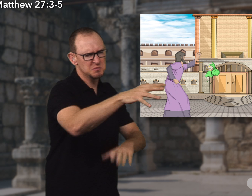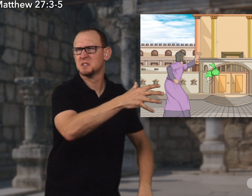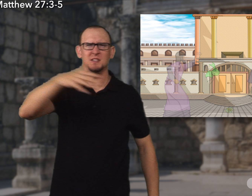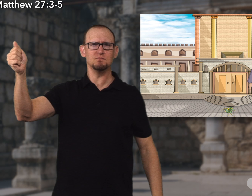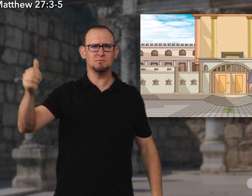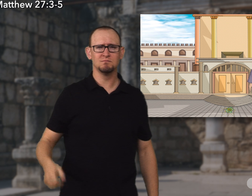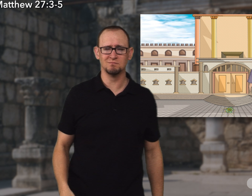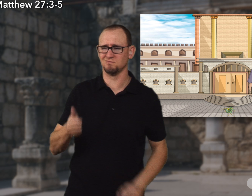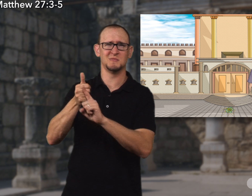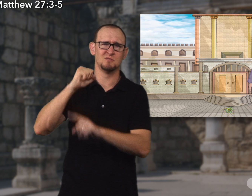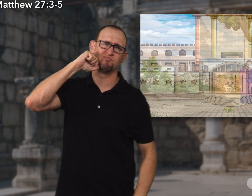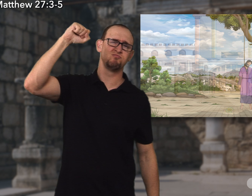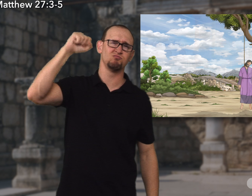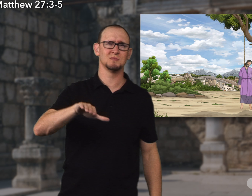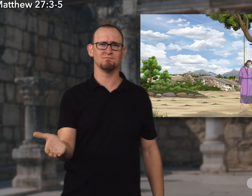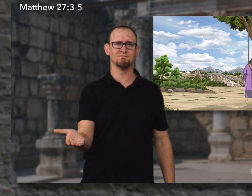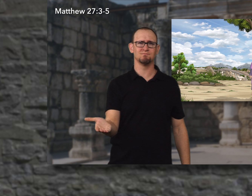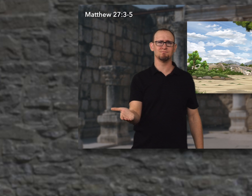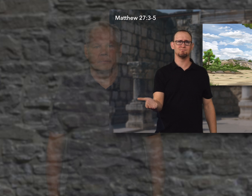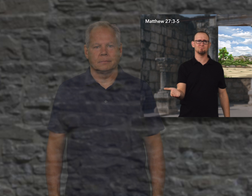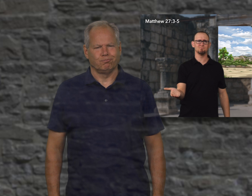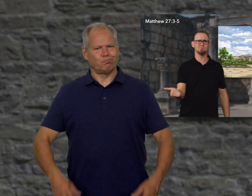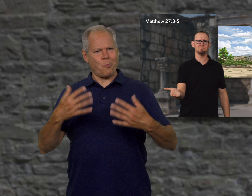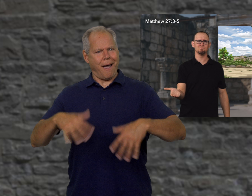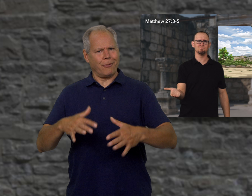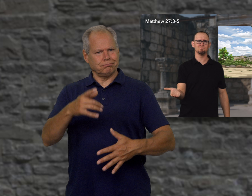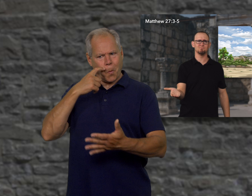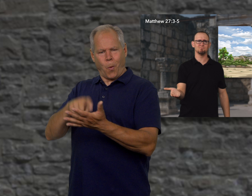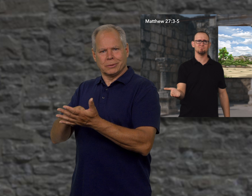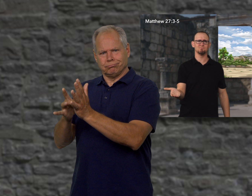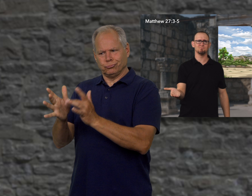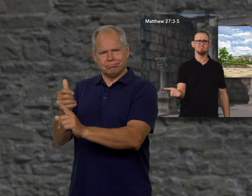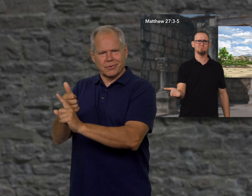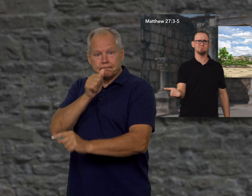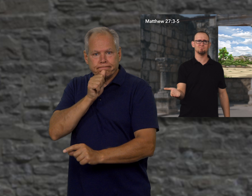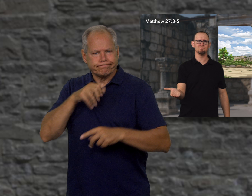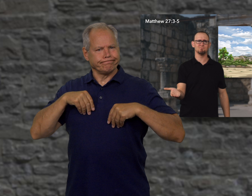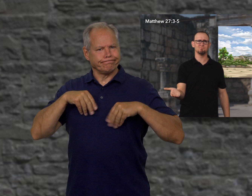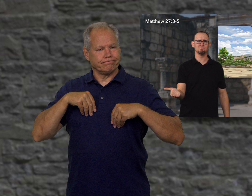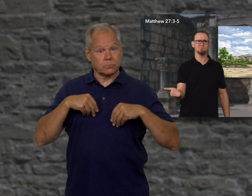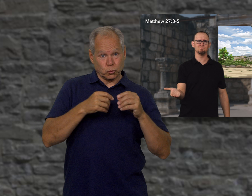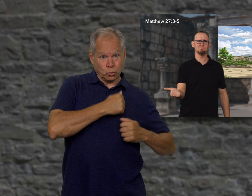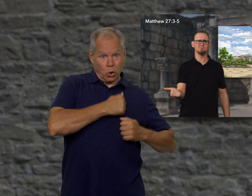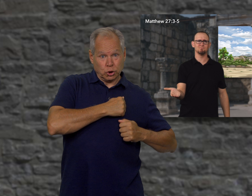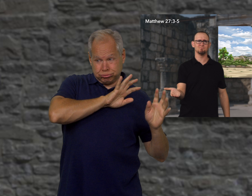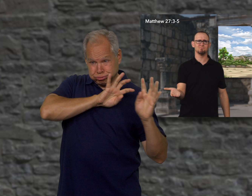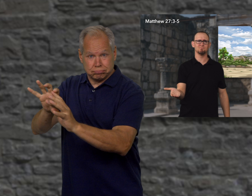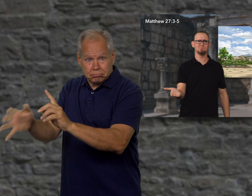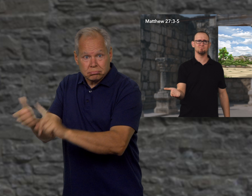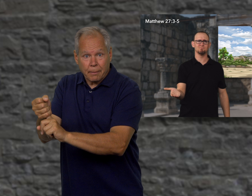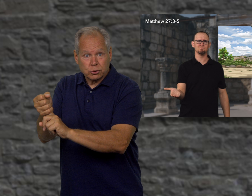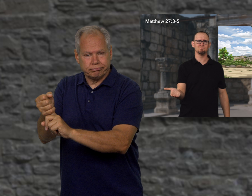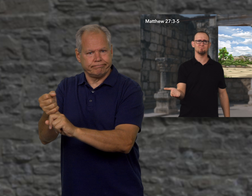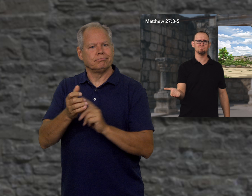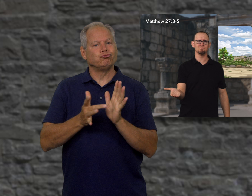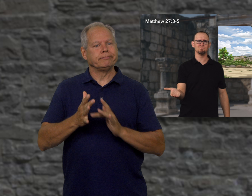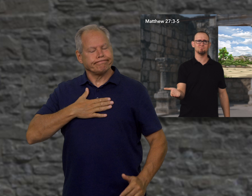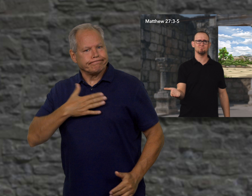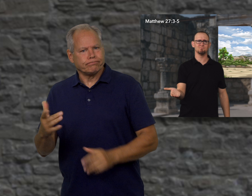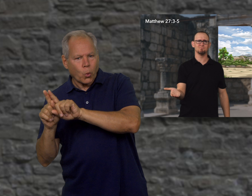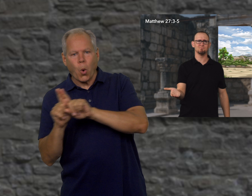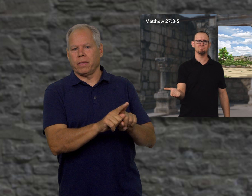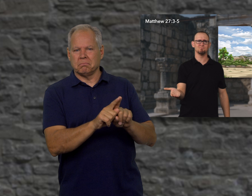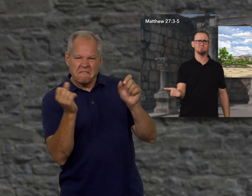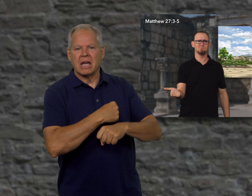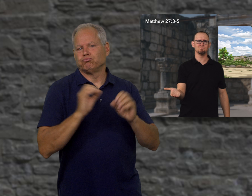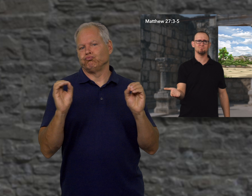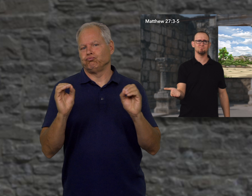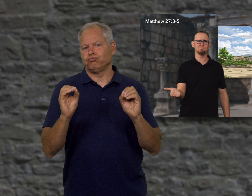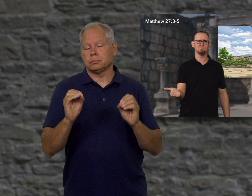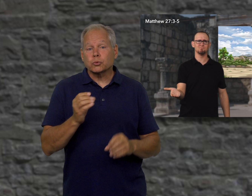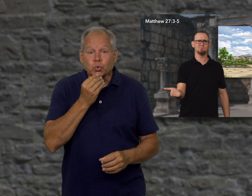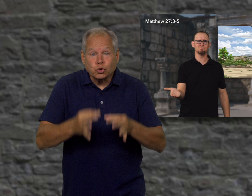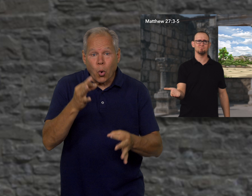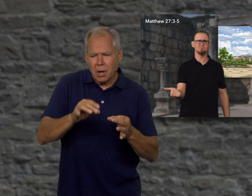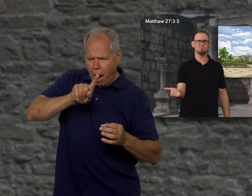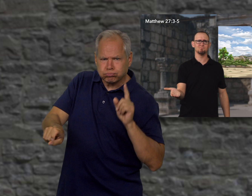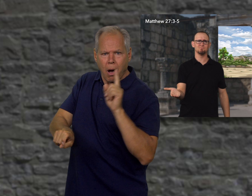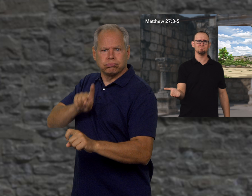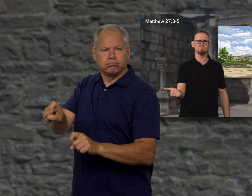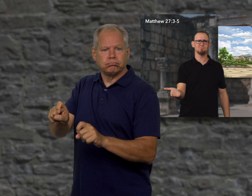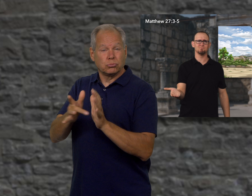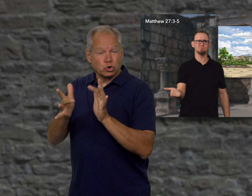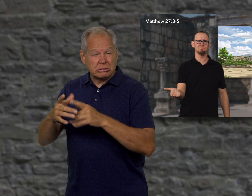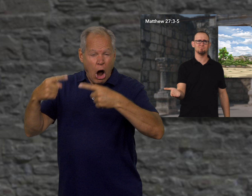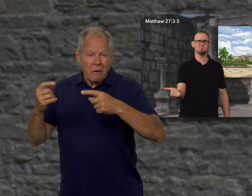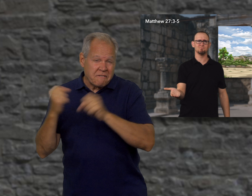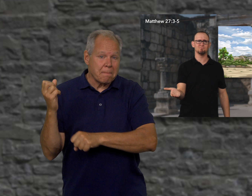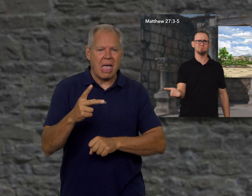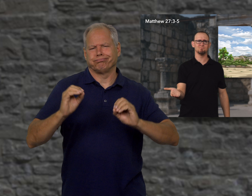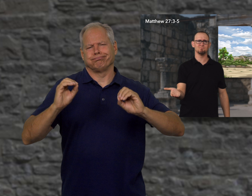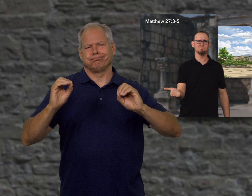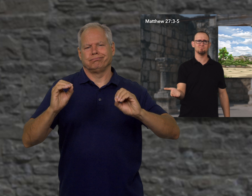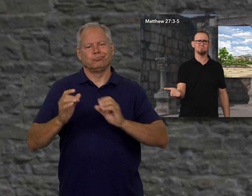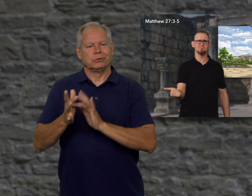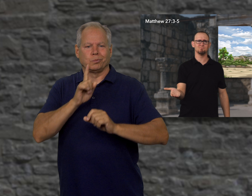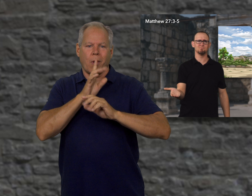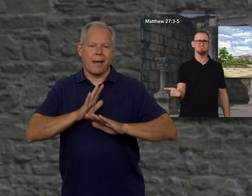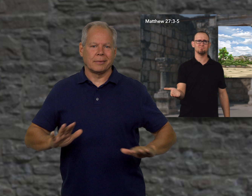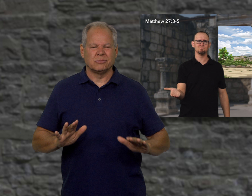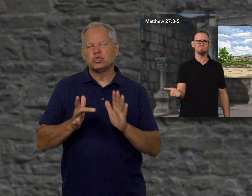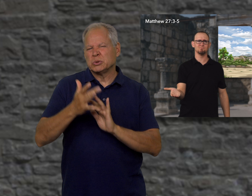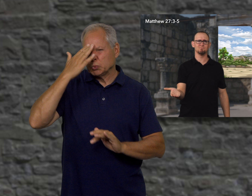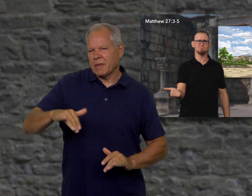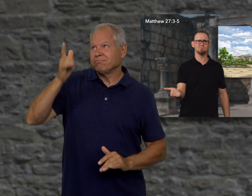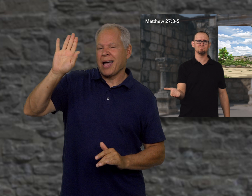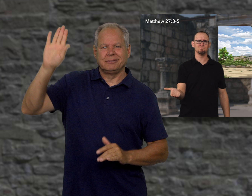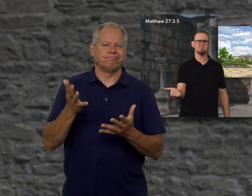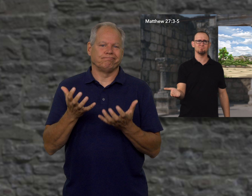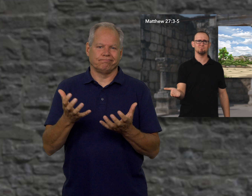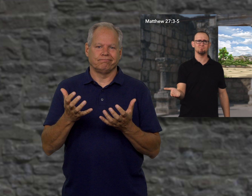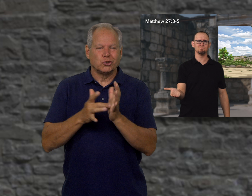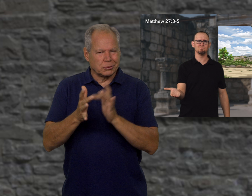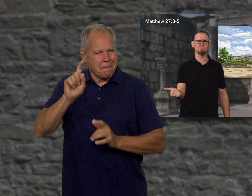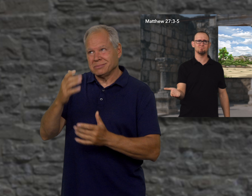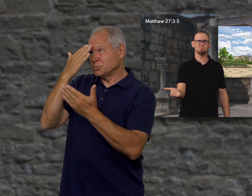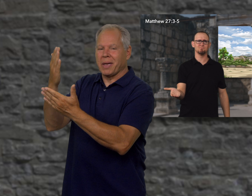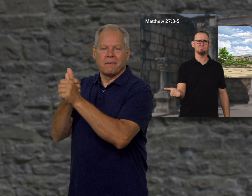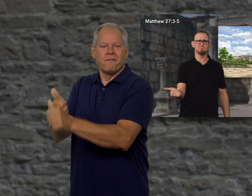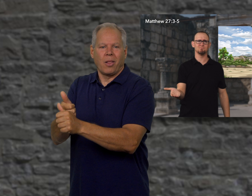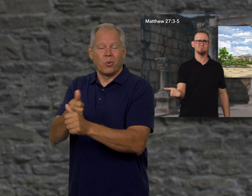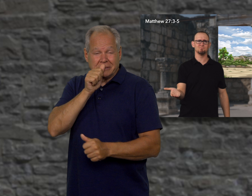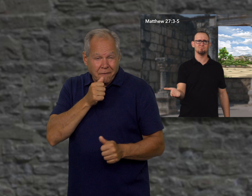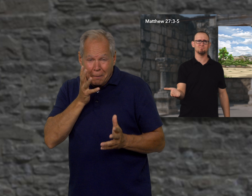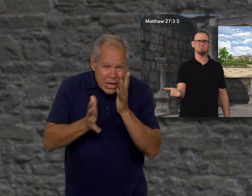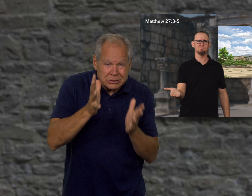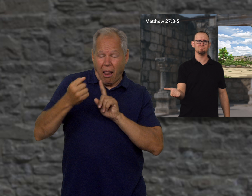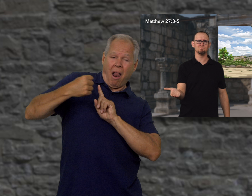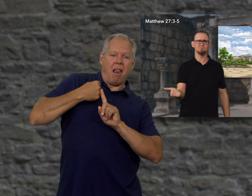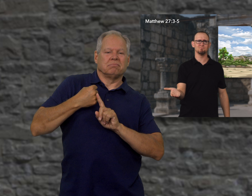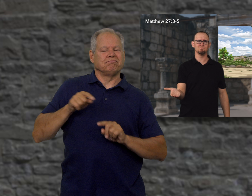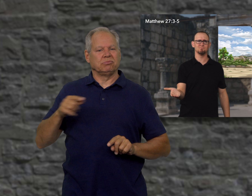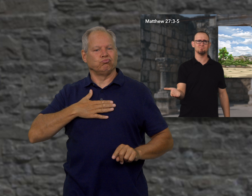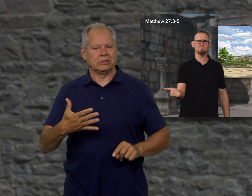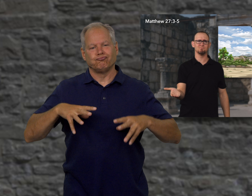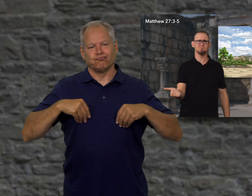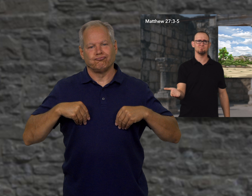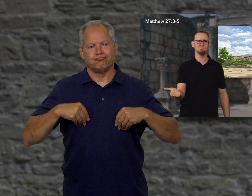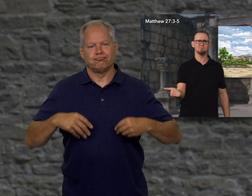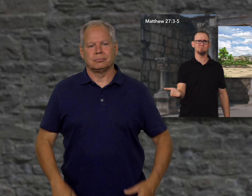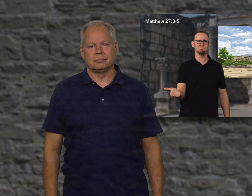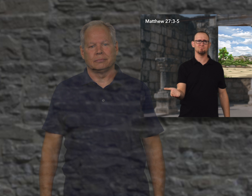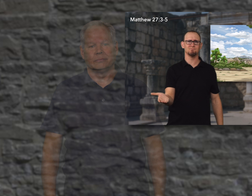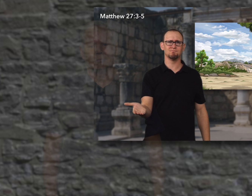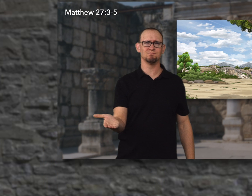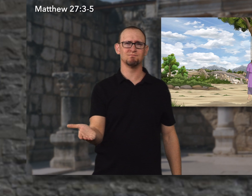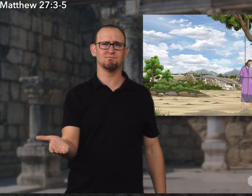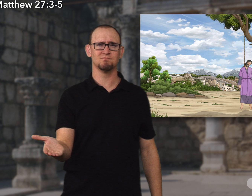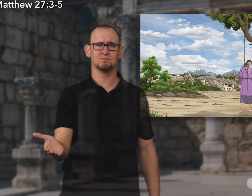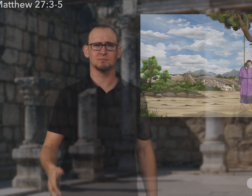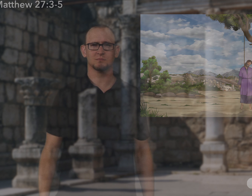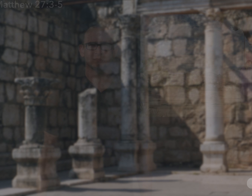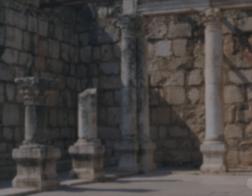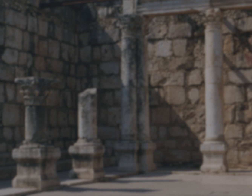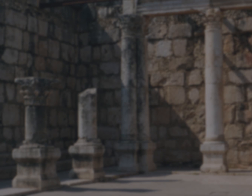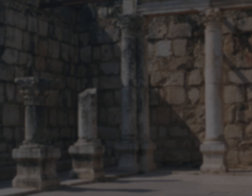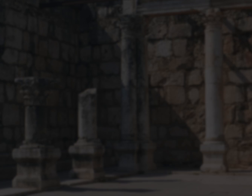Then he went away and hanged himself.